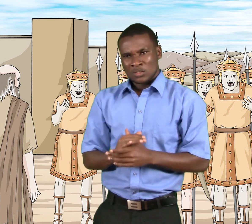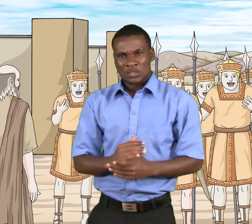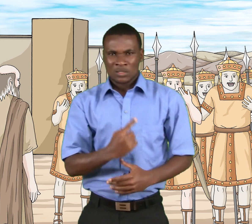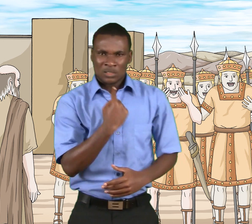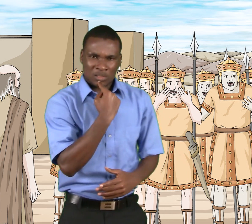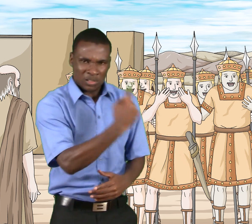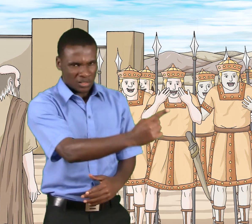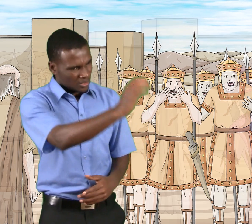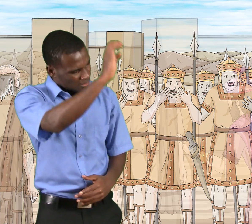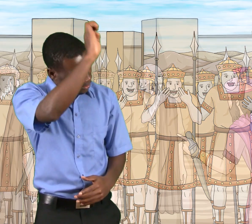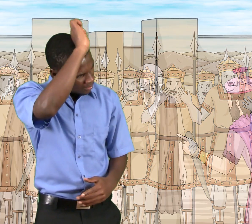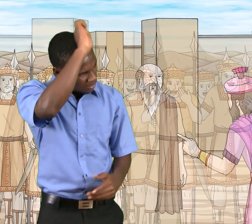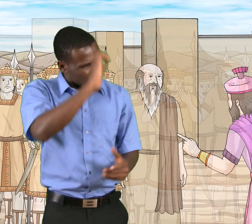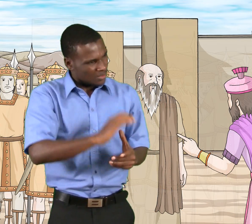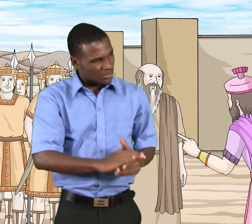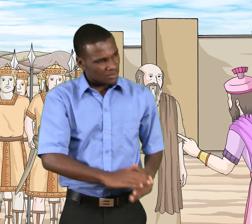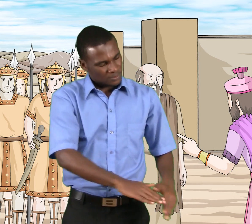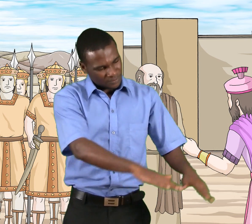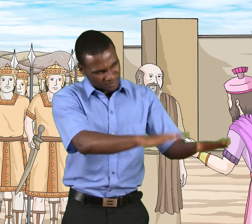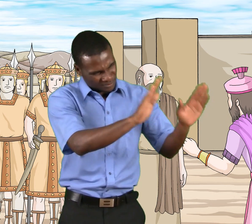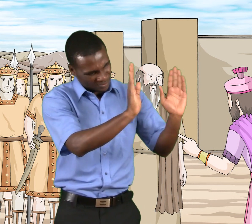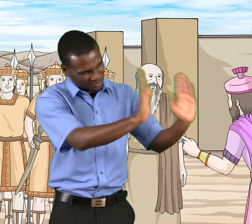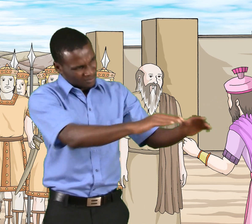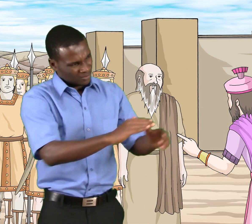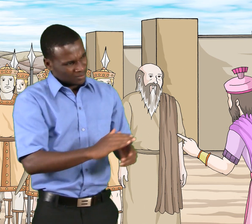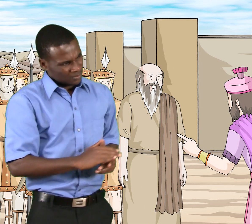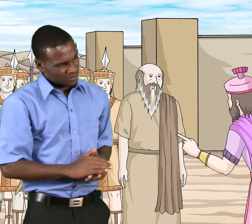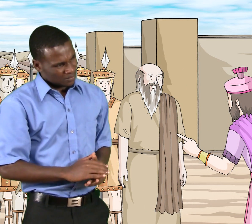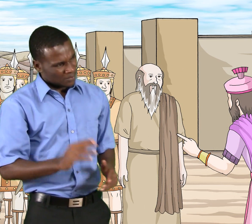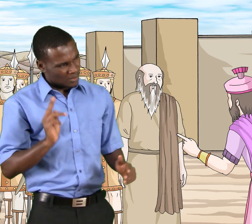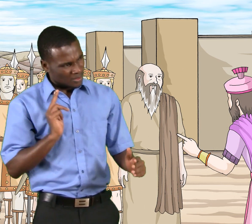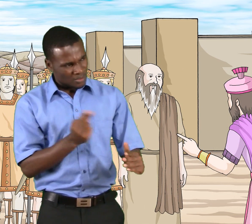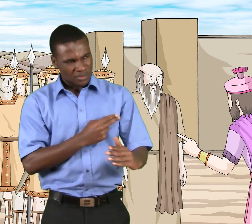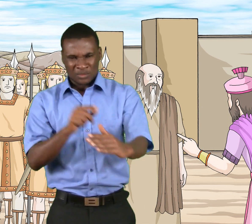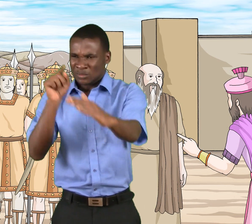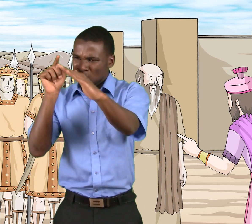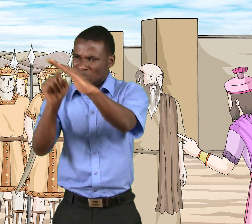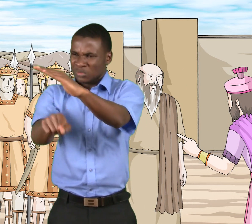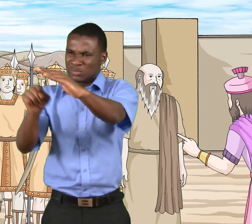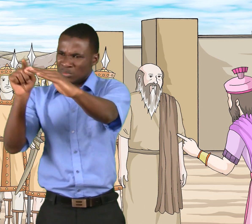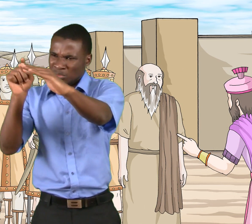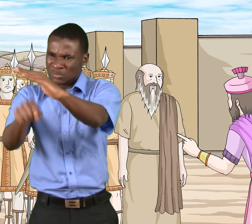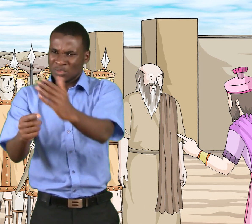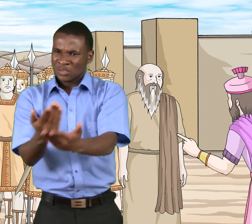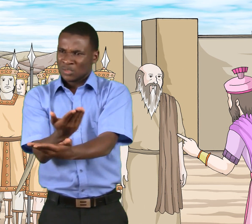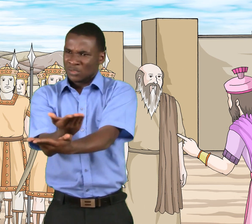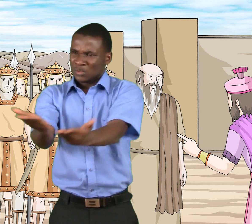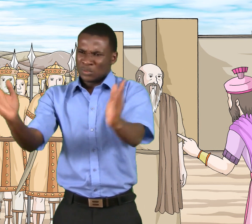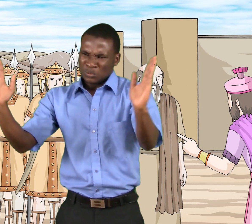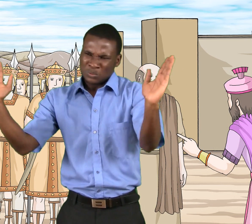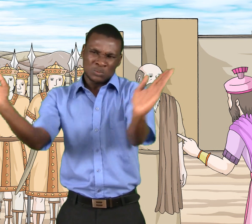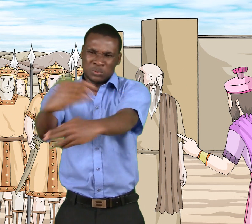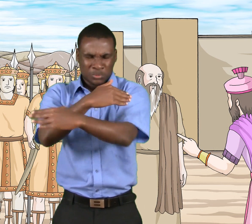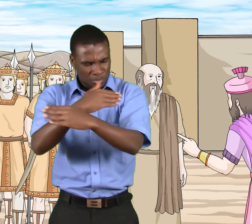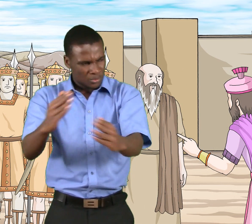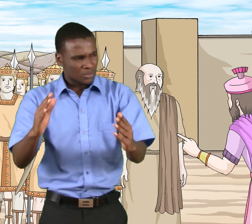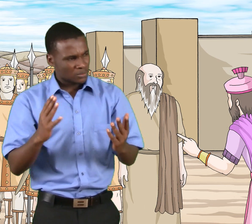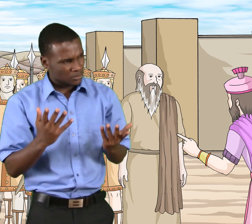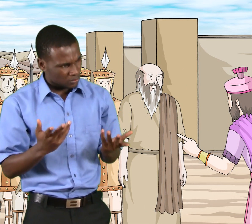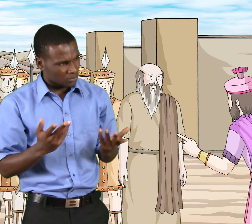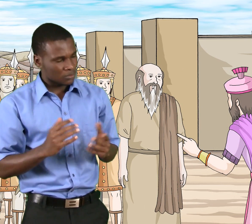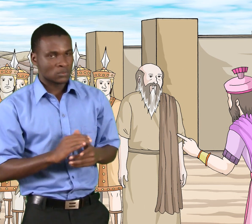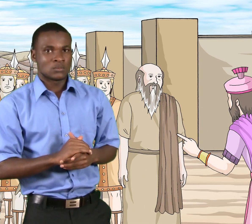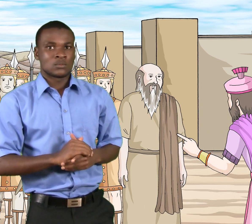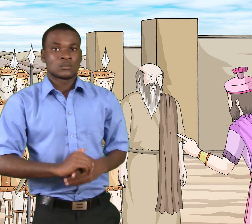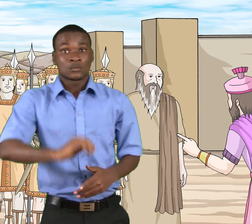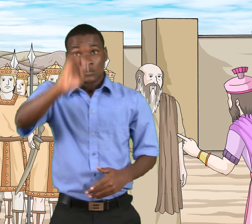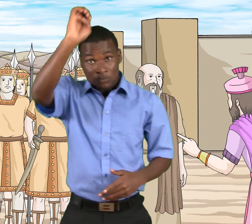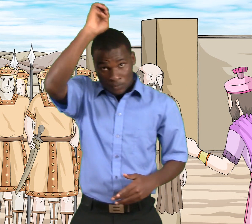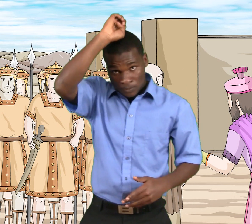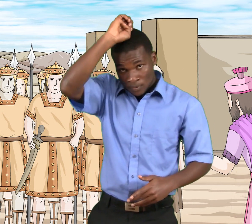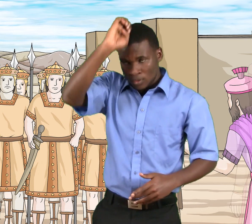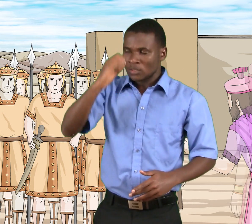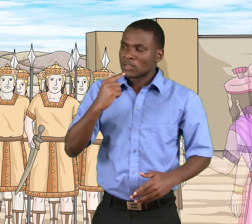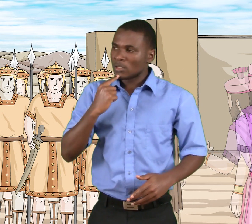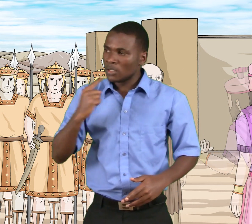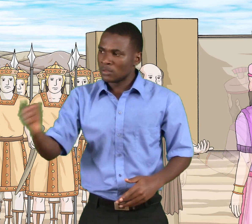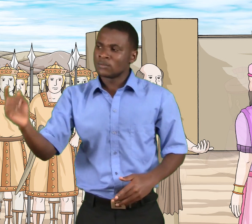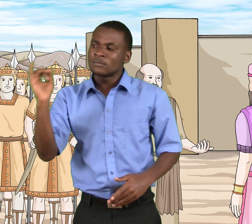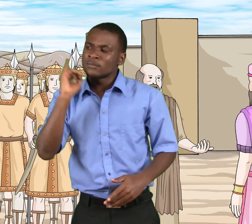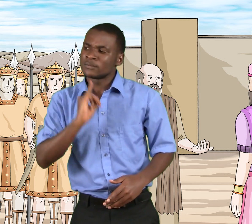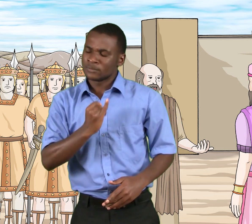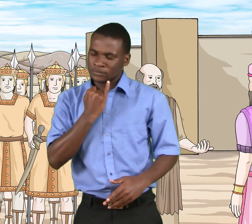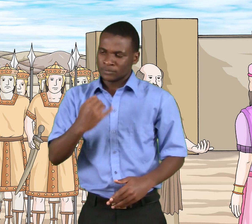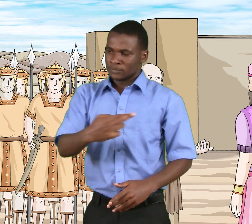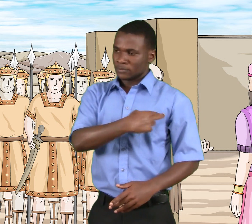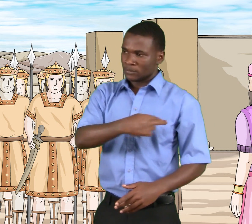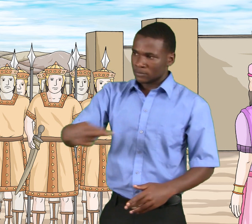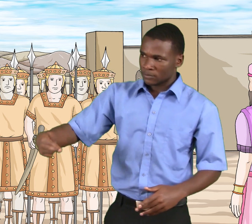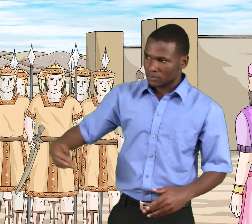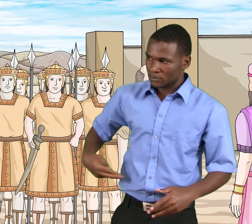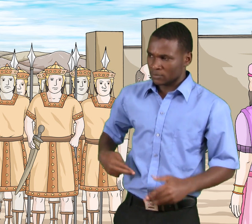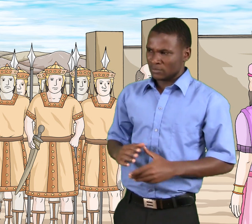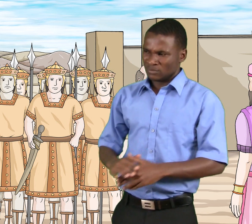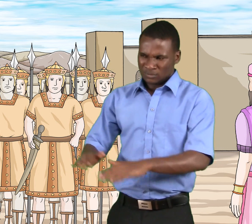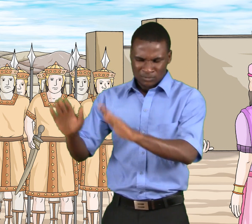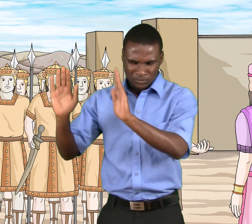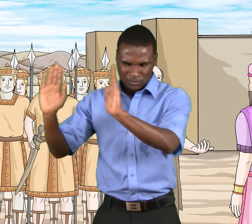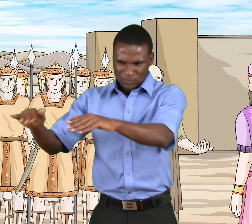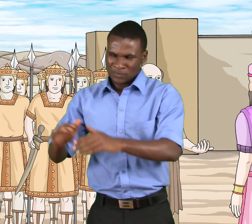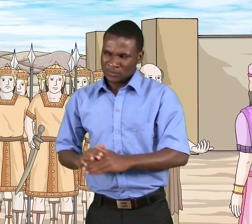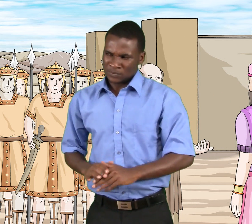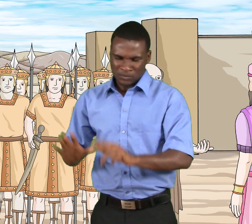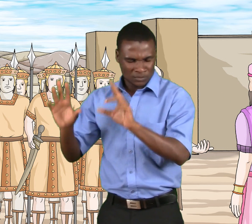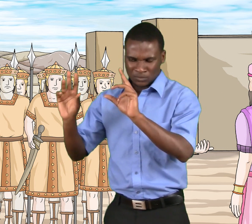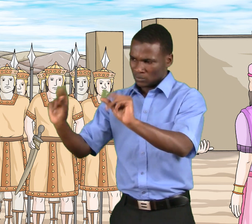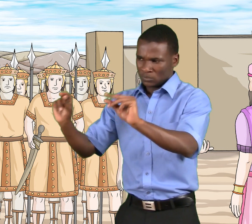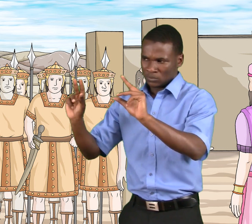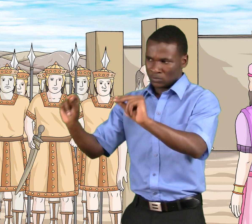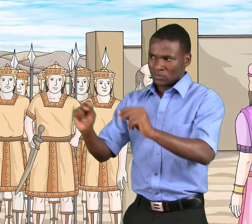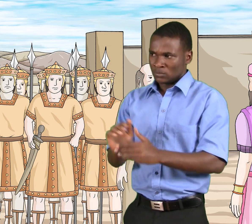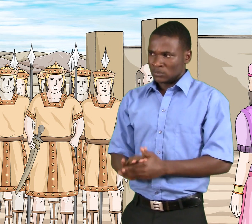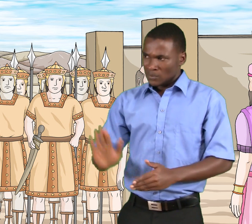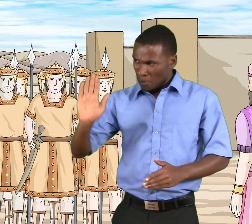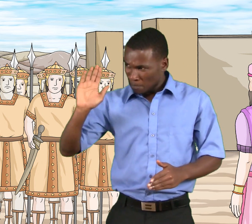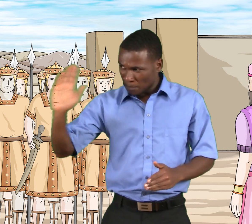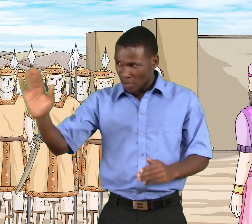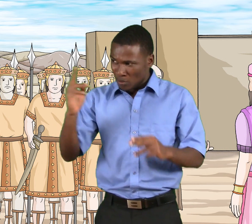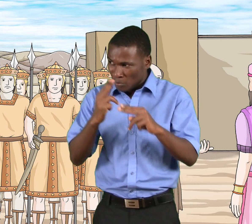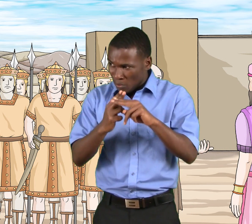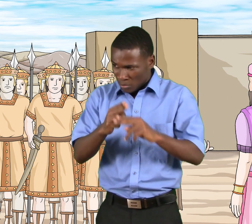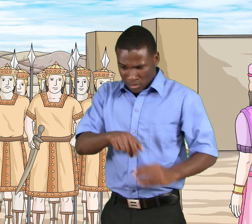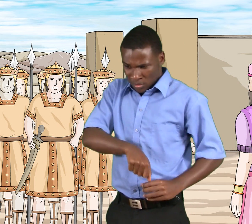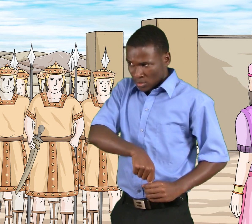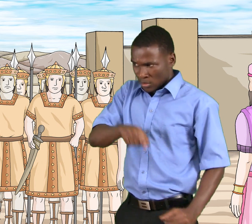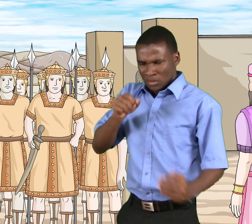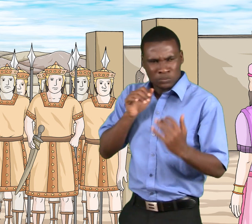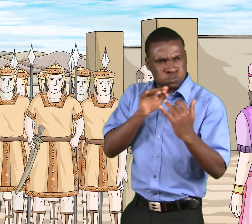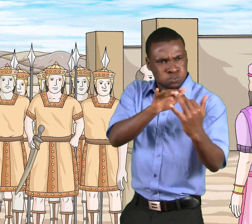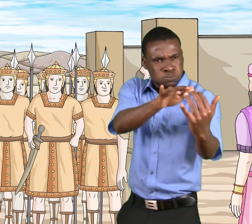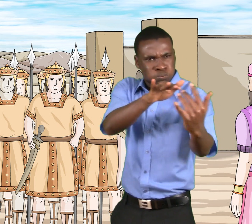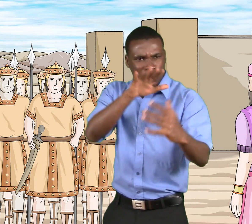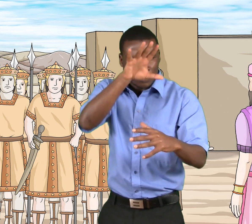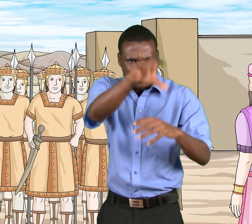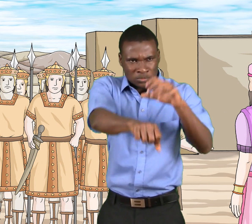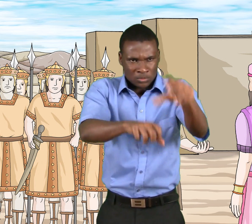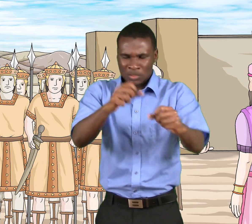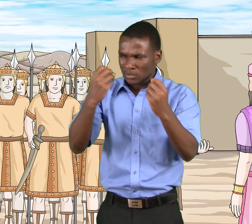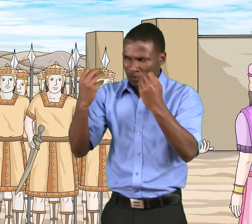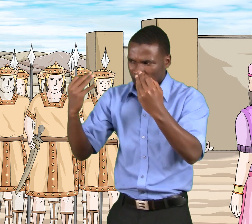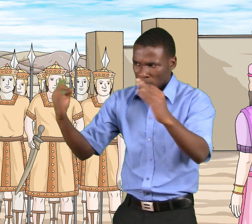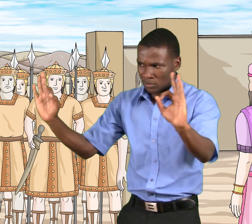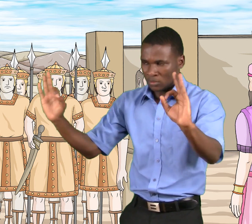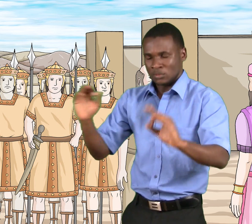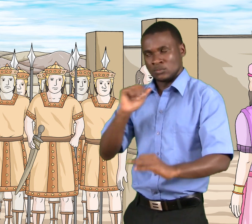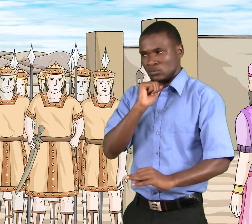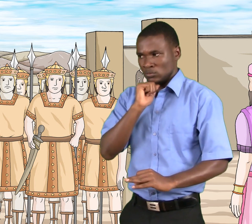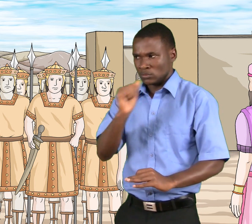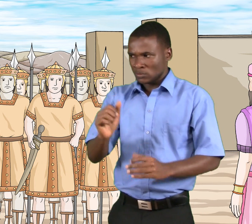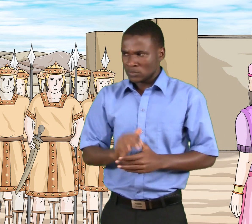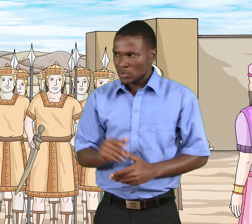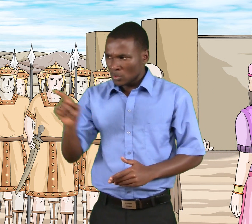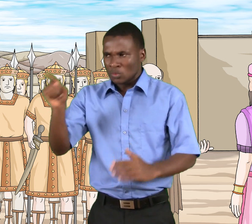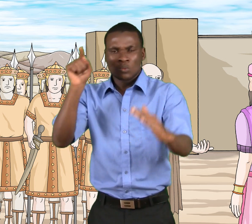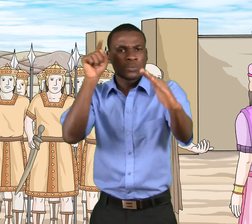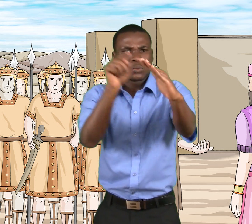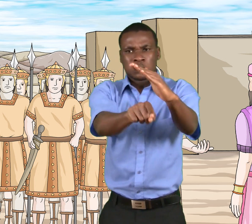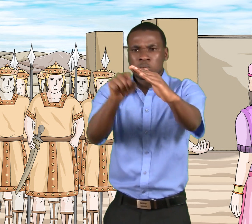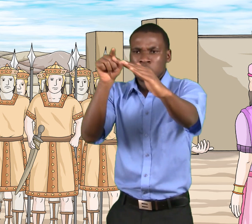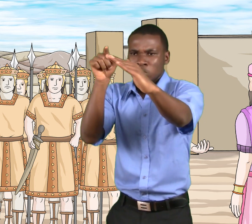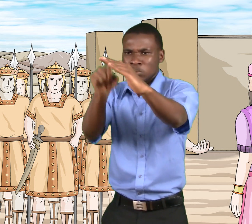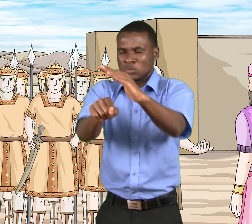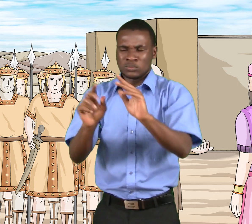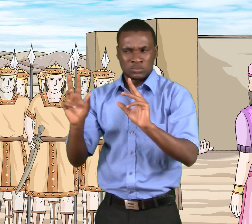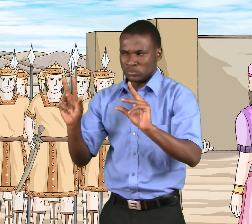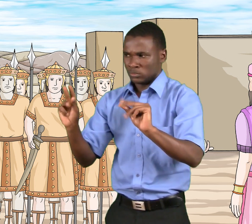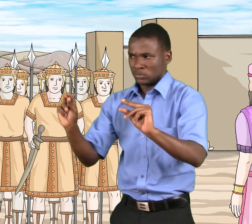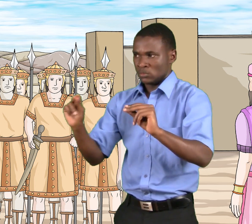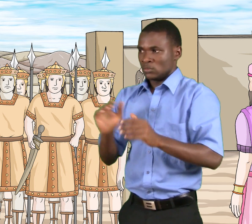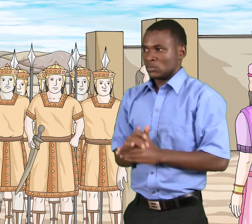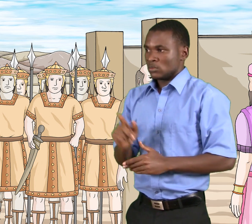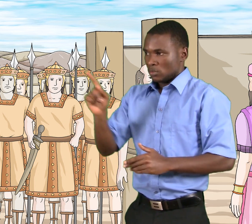And when the king of Israel saw them, he asked Elisha, “My father, shall I kill them? Shall I kill them?”